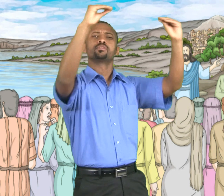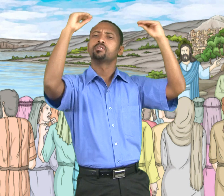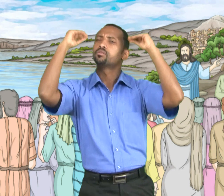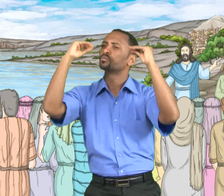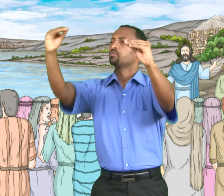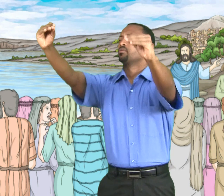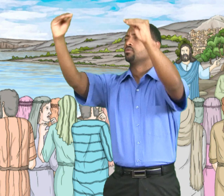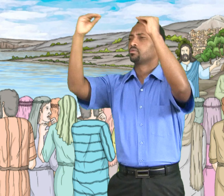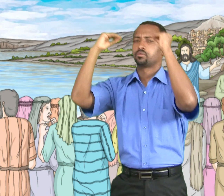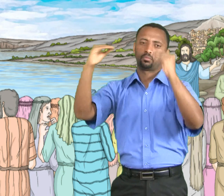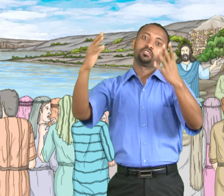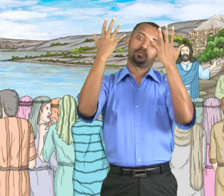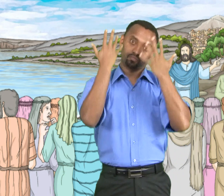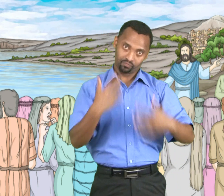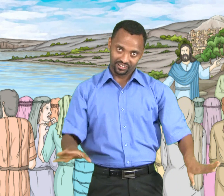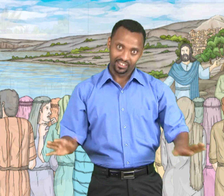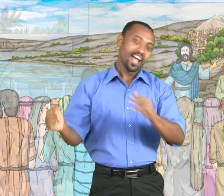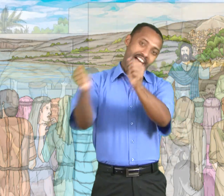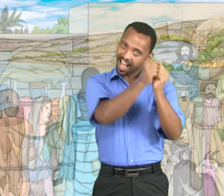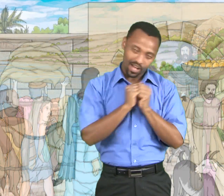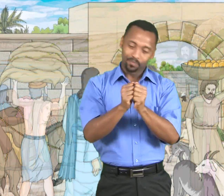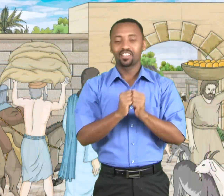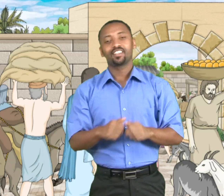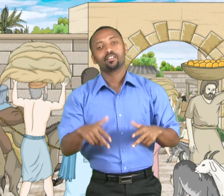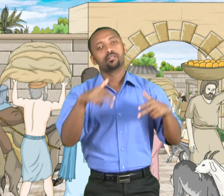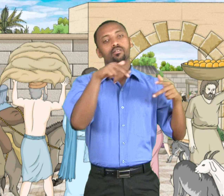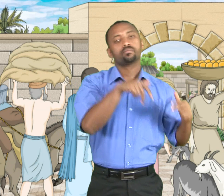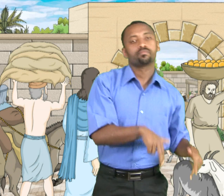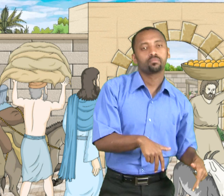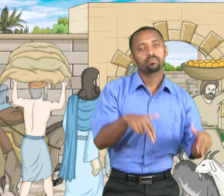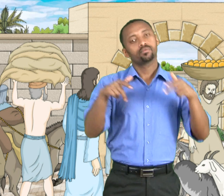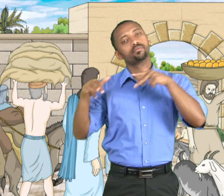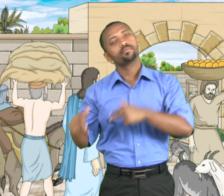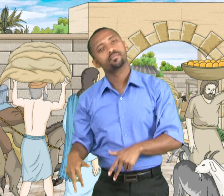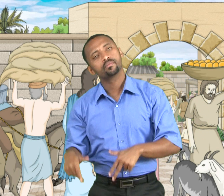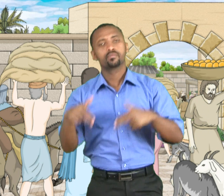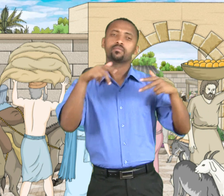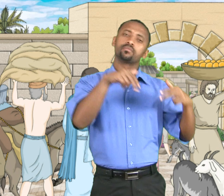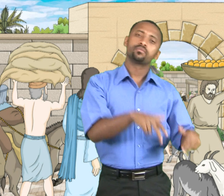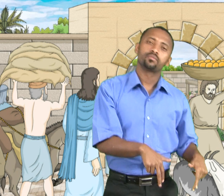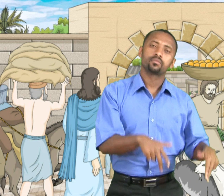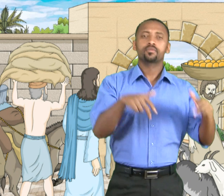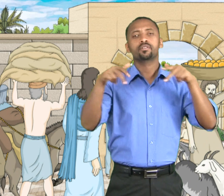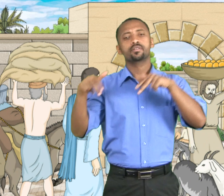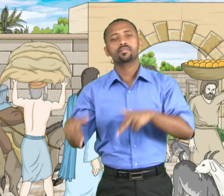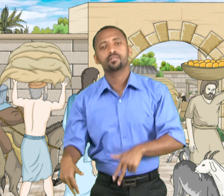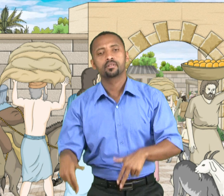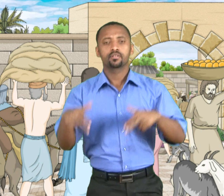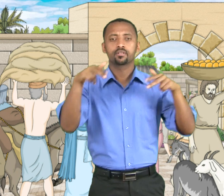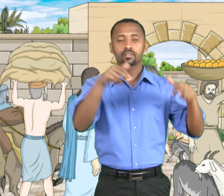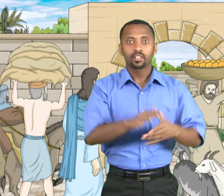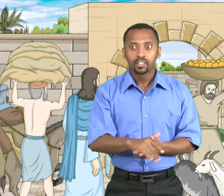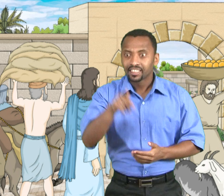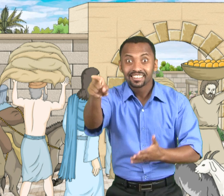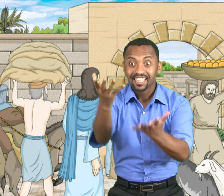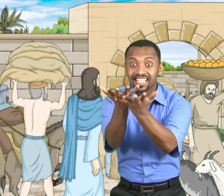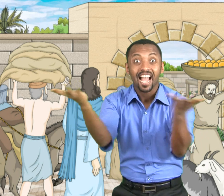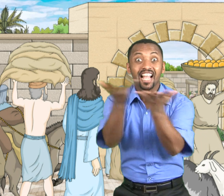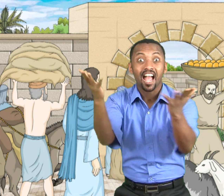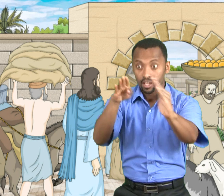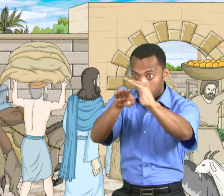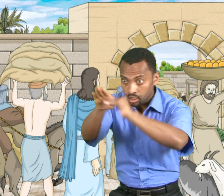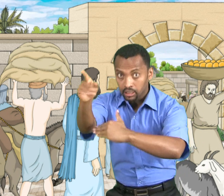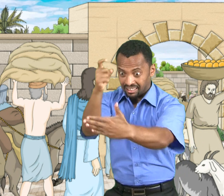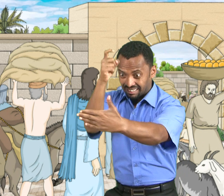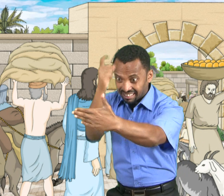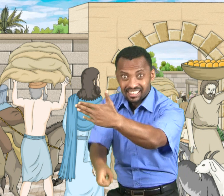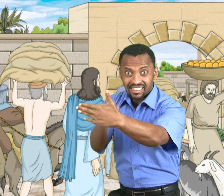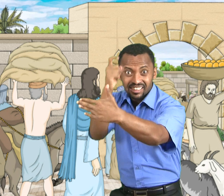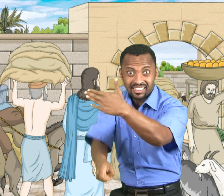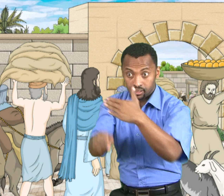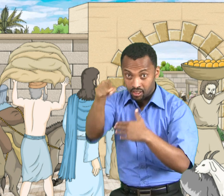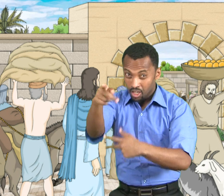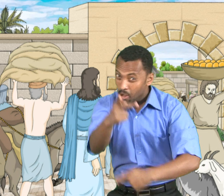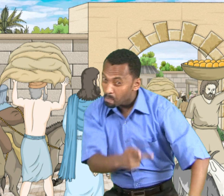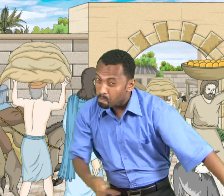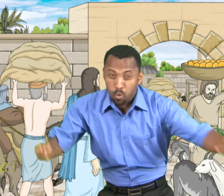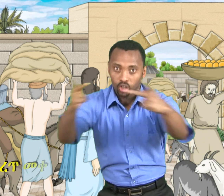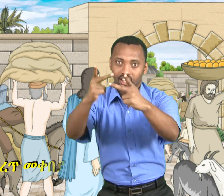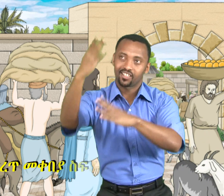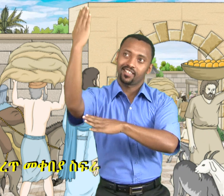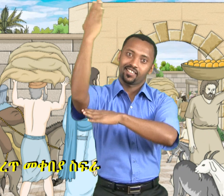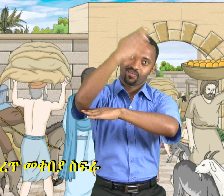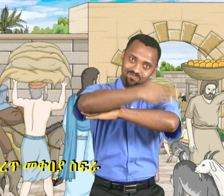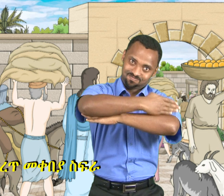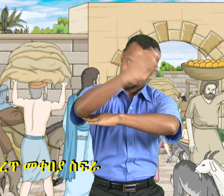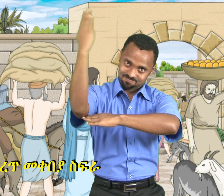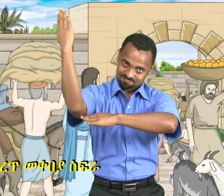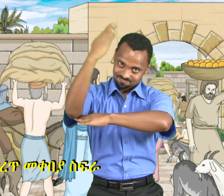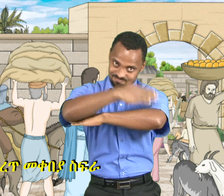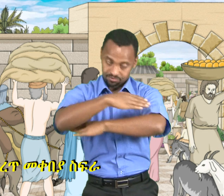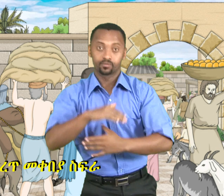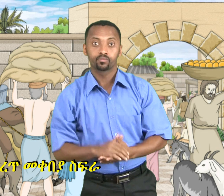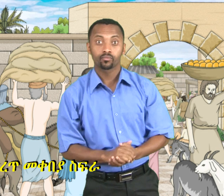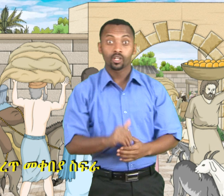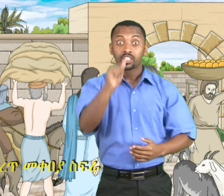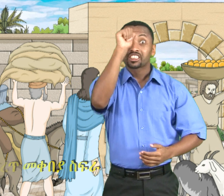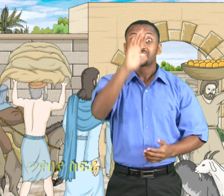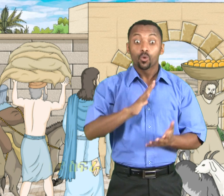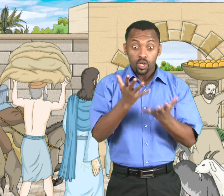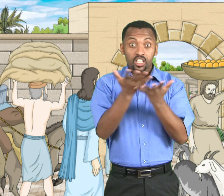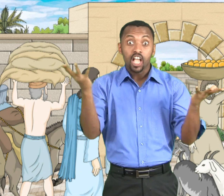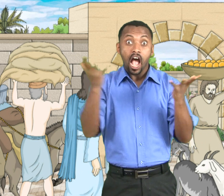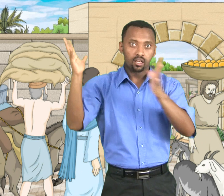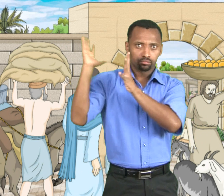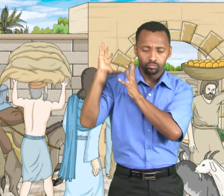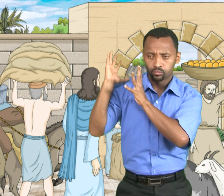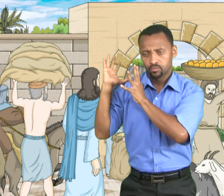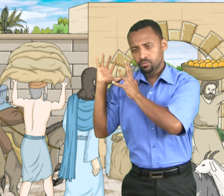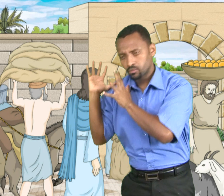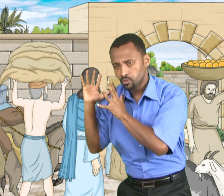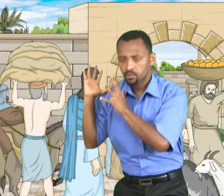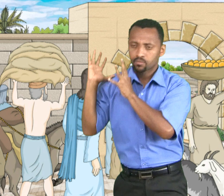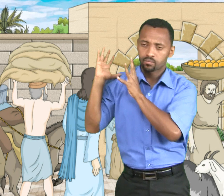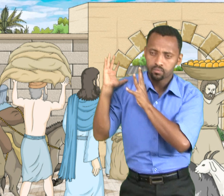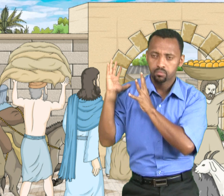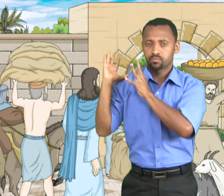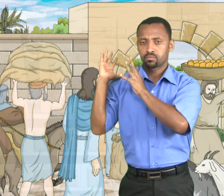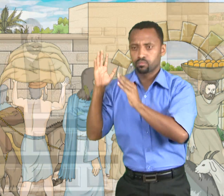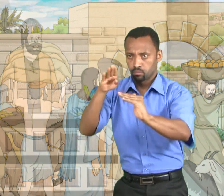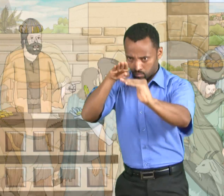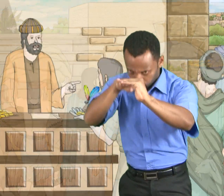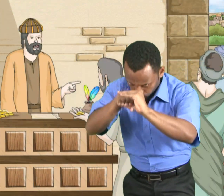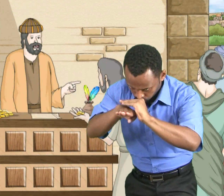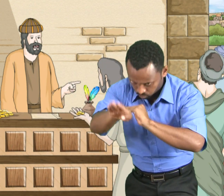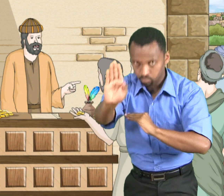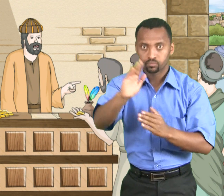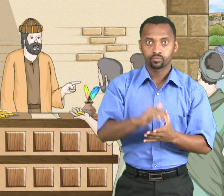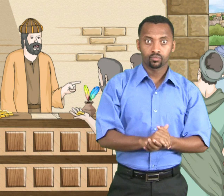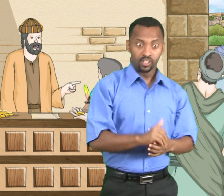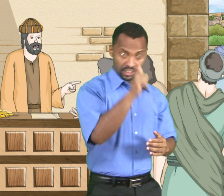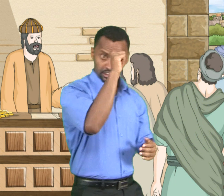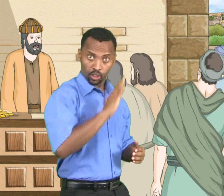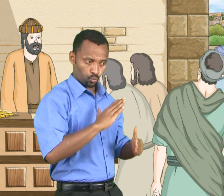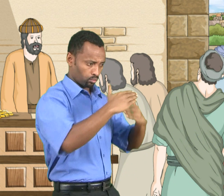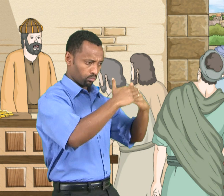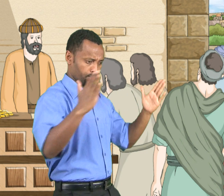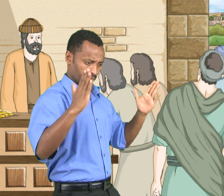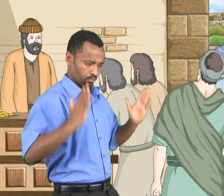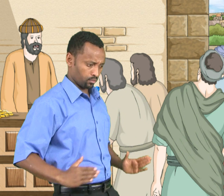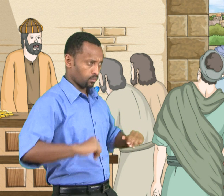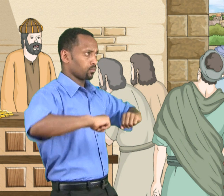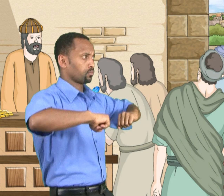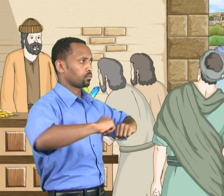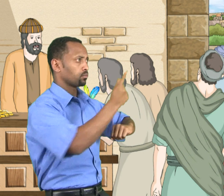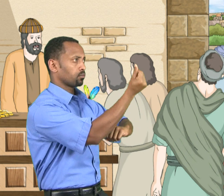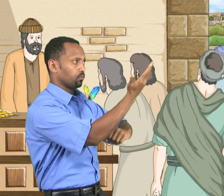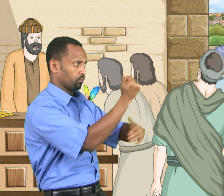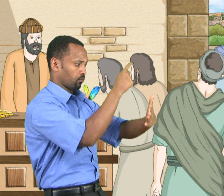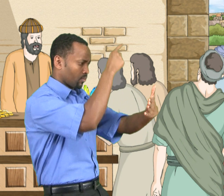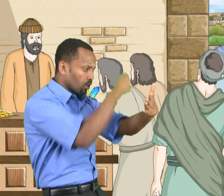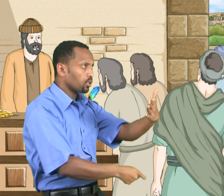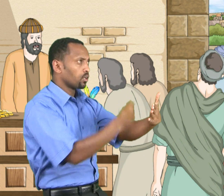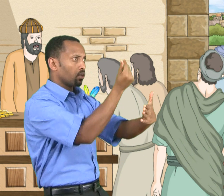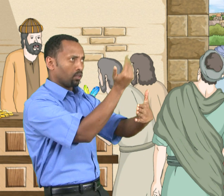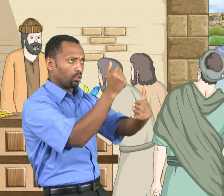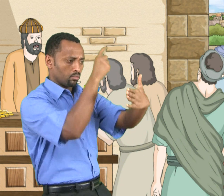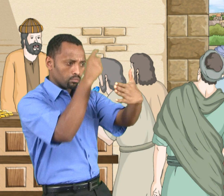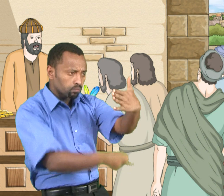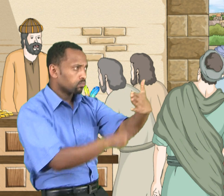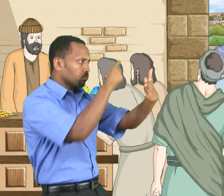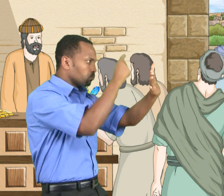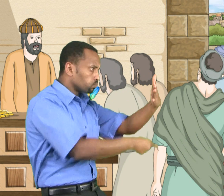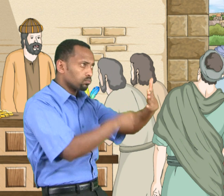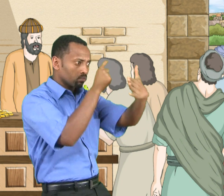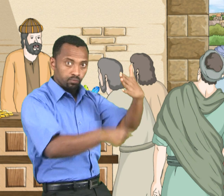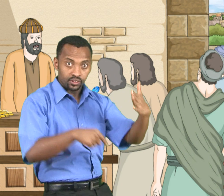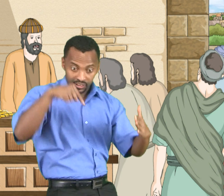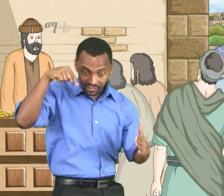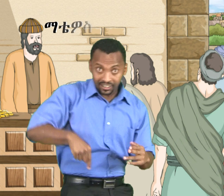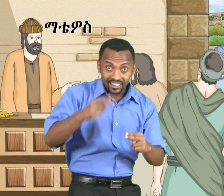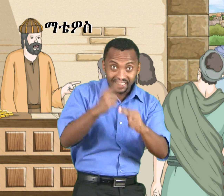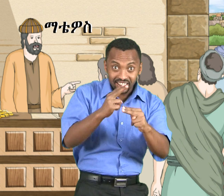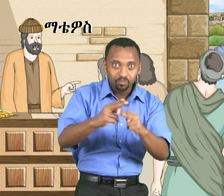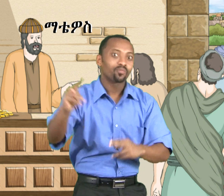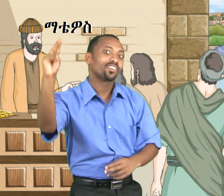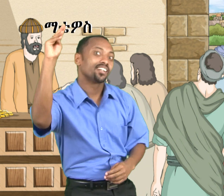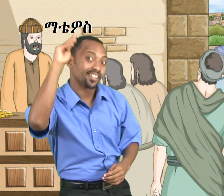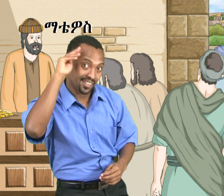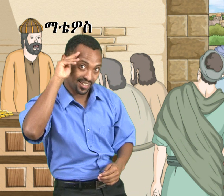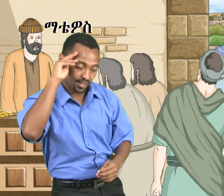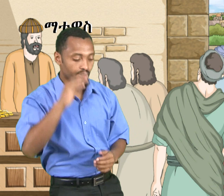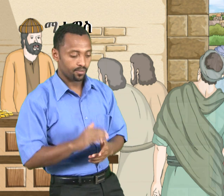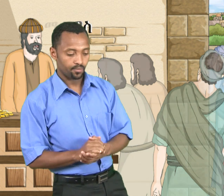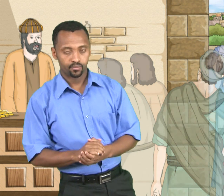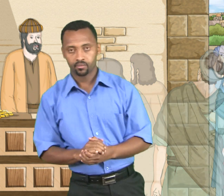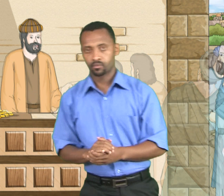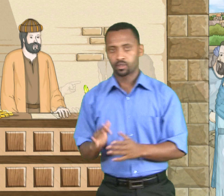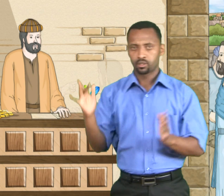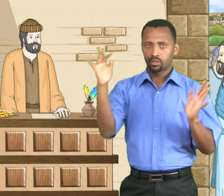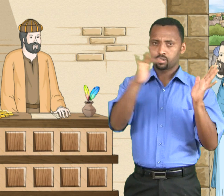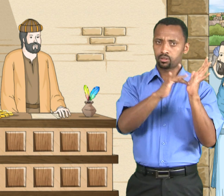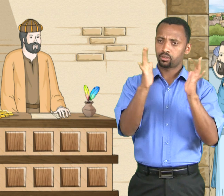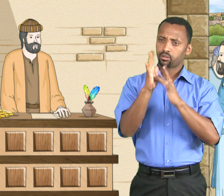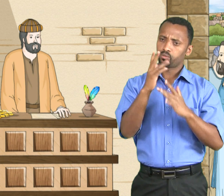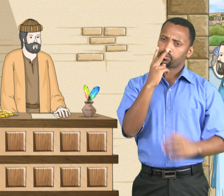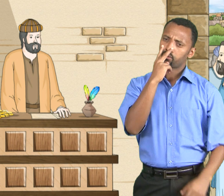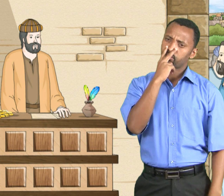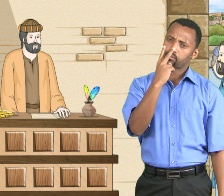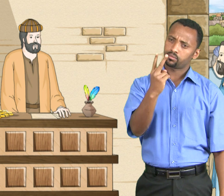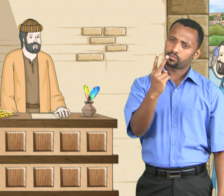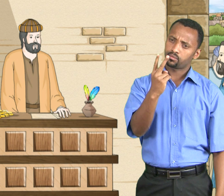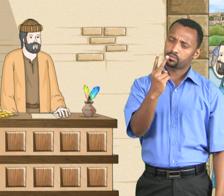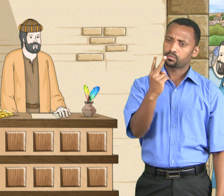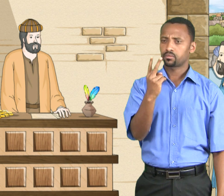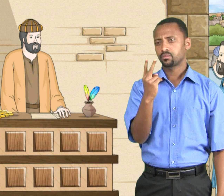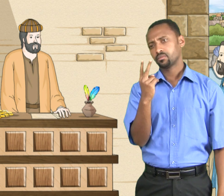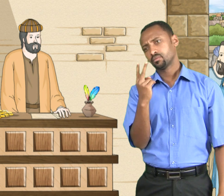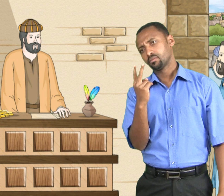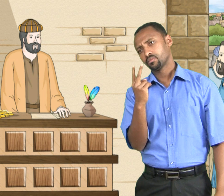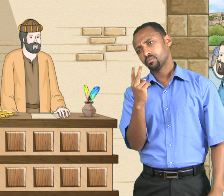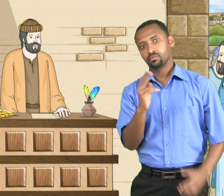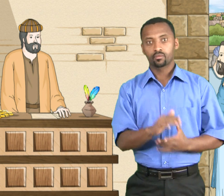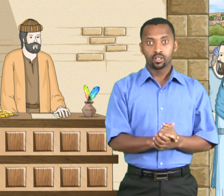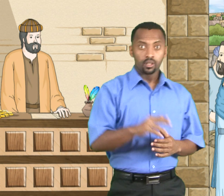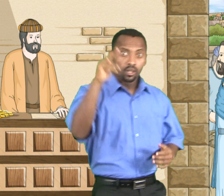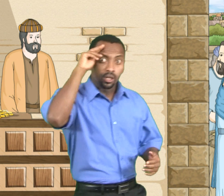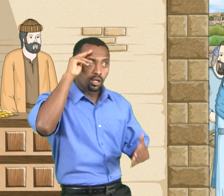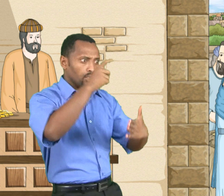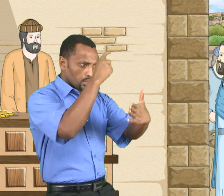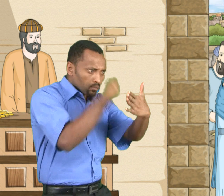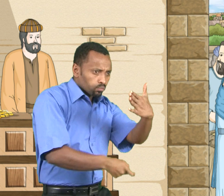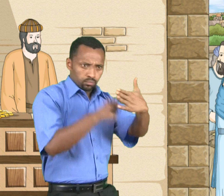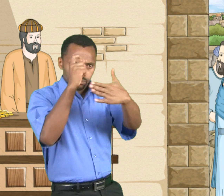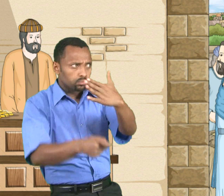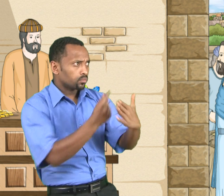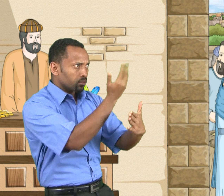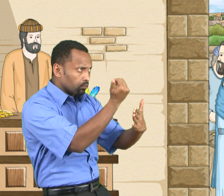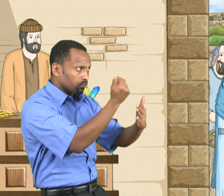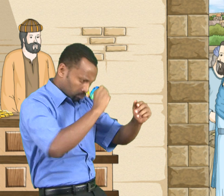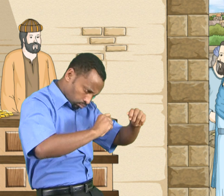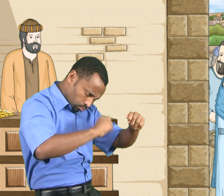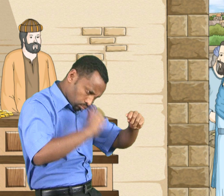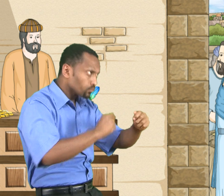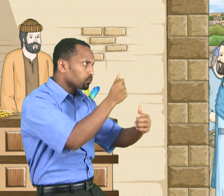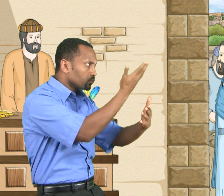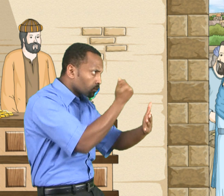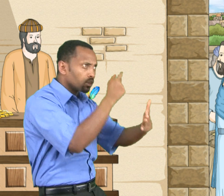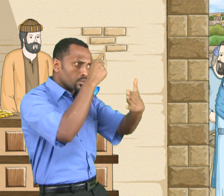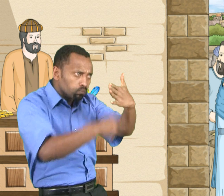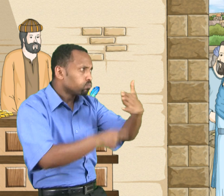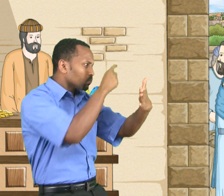As He was walking along, He saw Levi son of Alphaeus sitting at the tax booth.